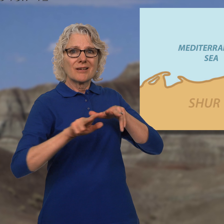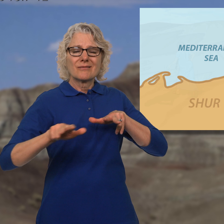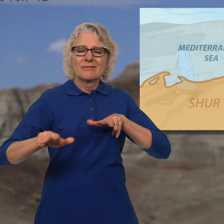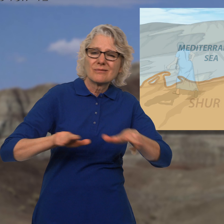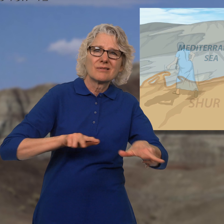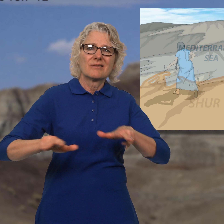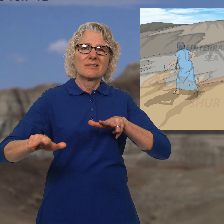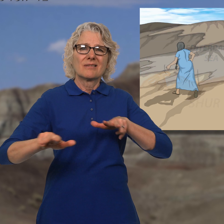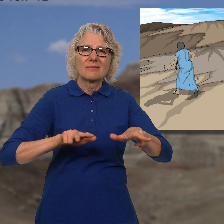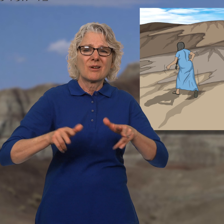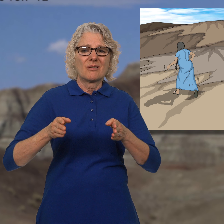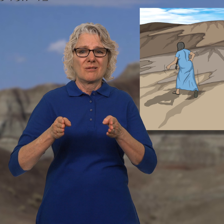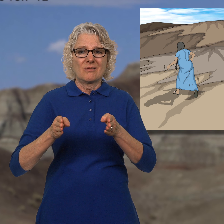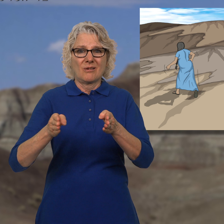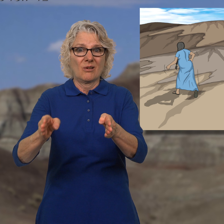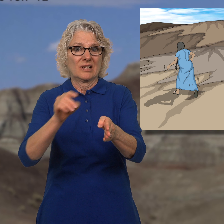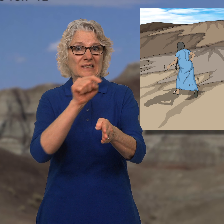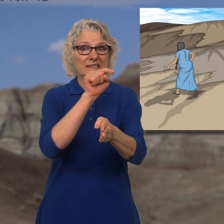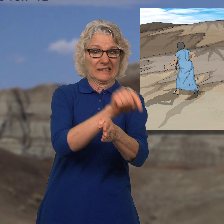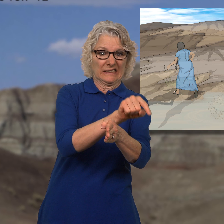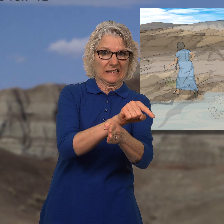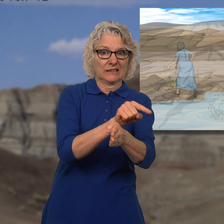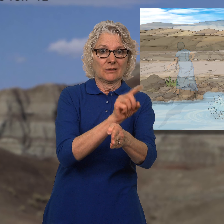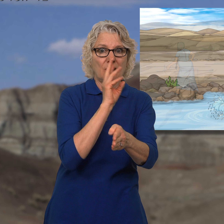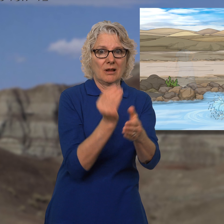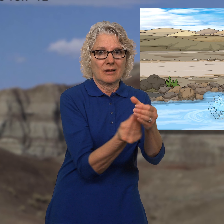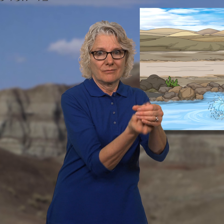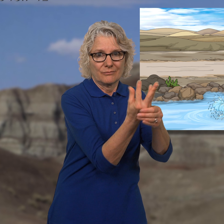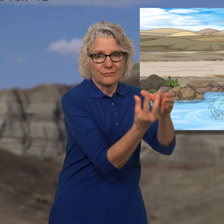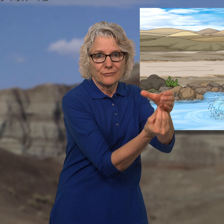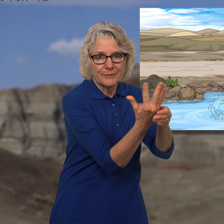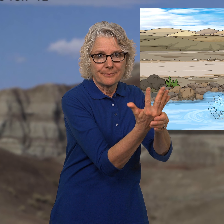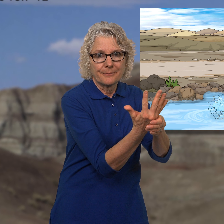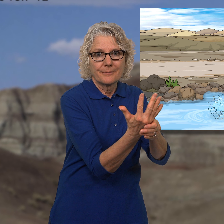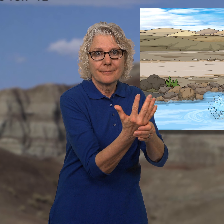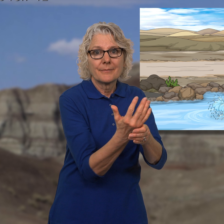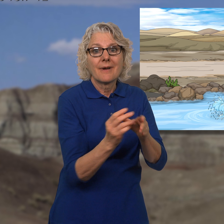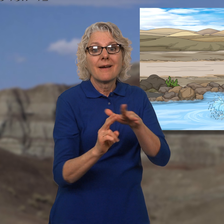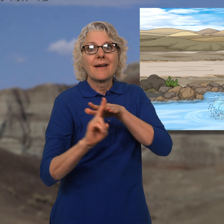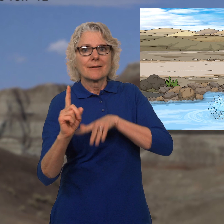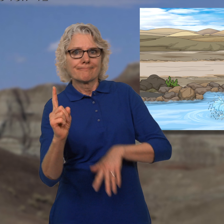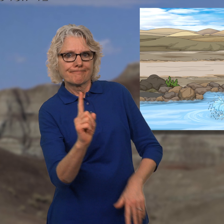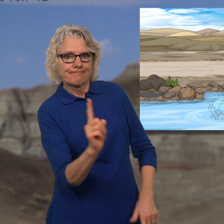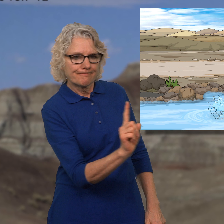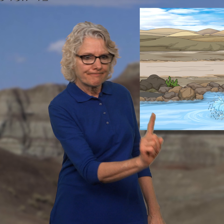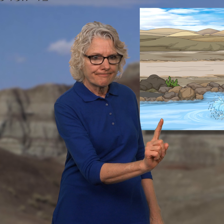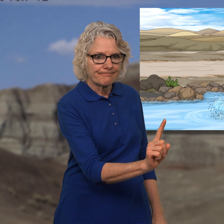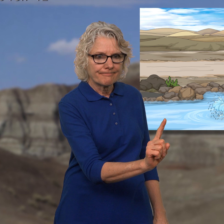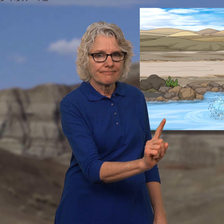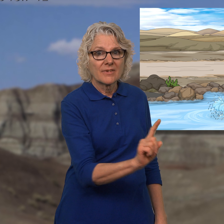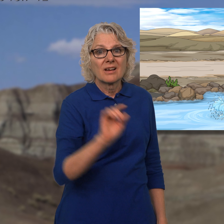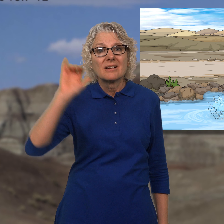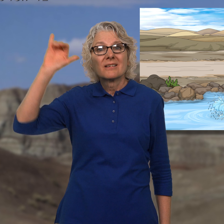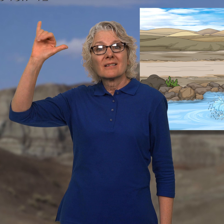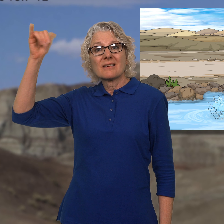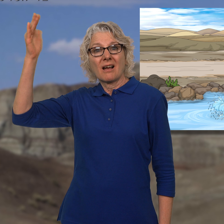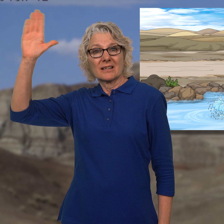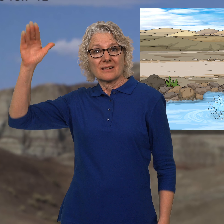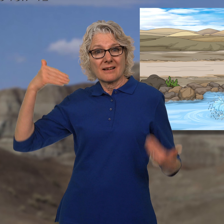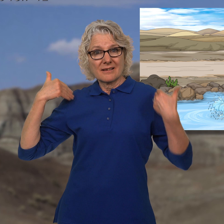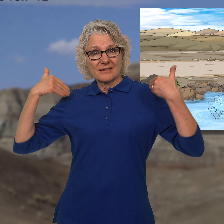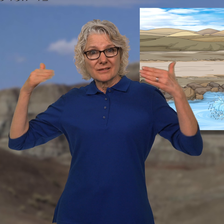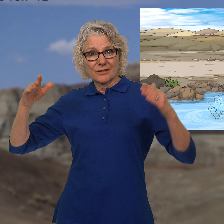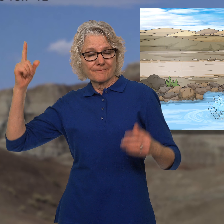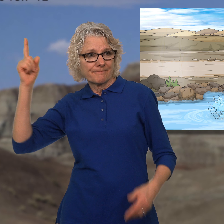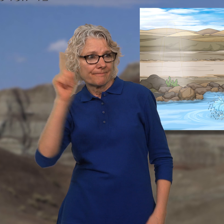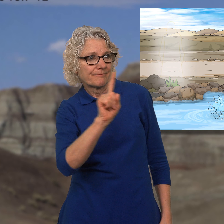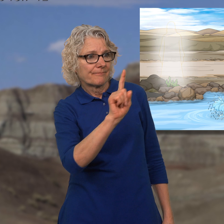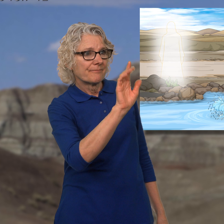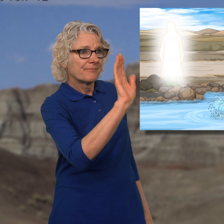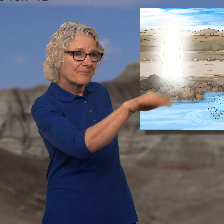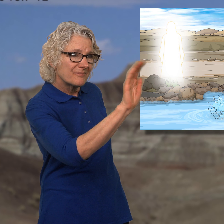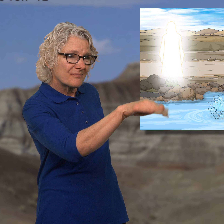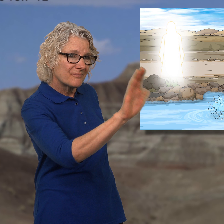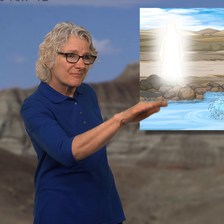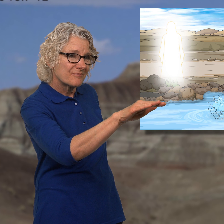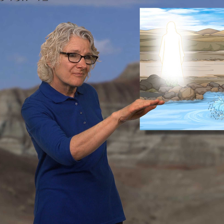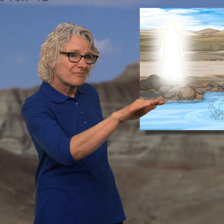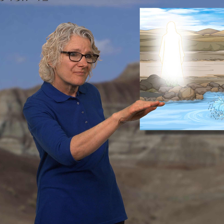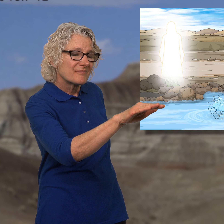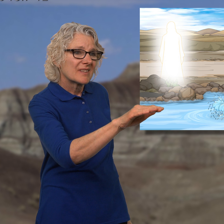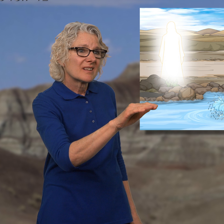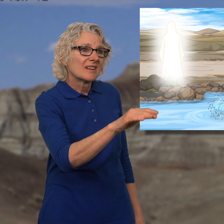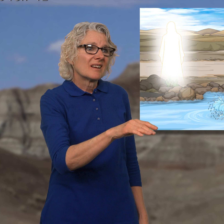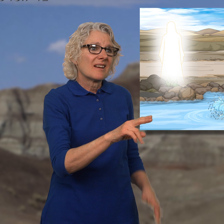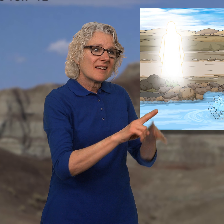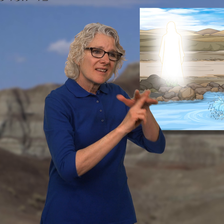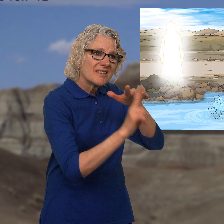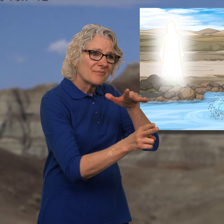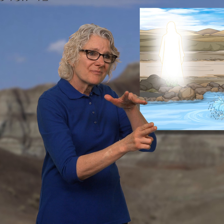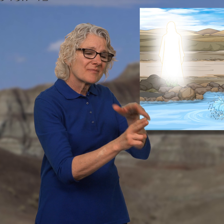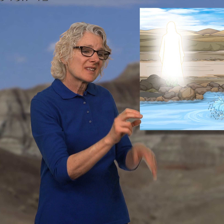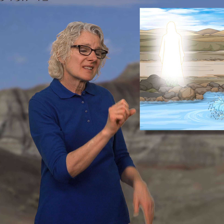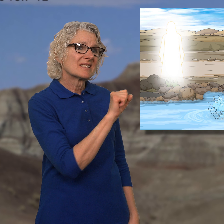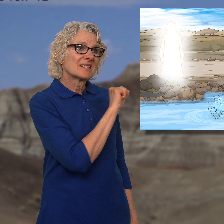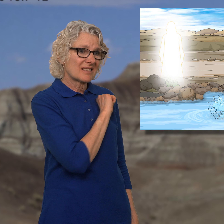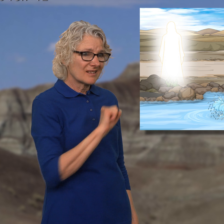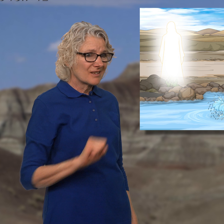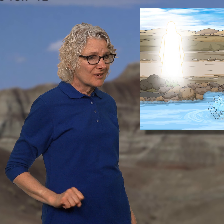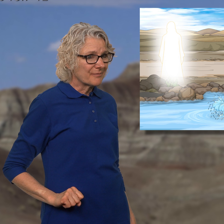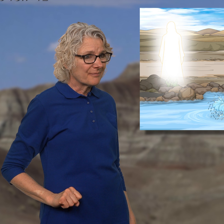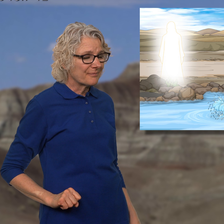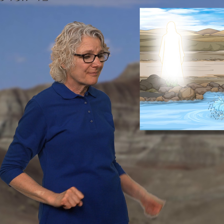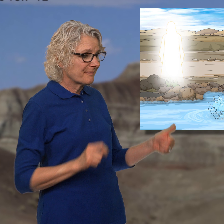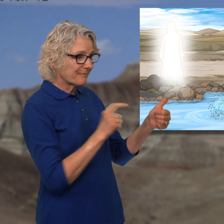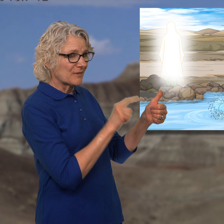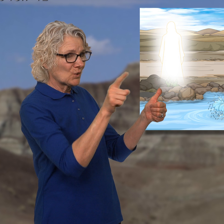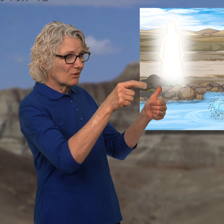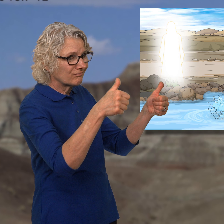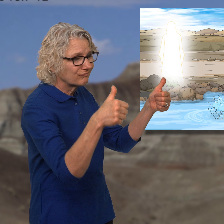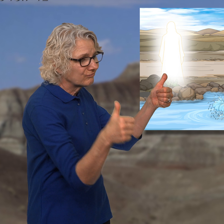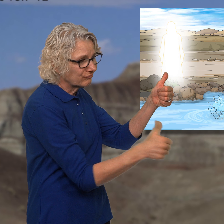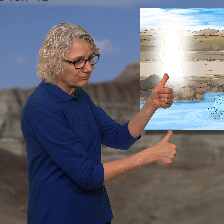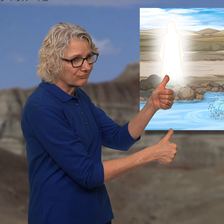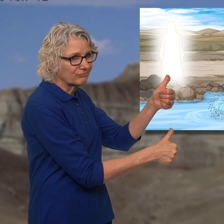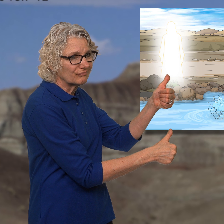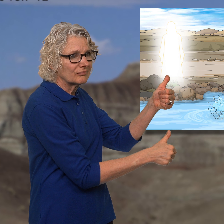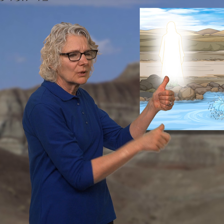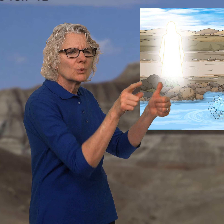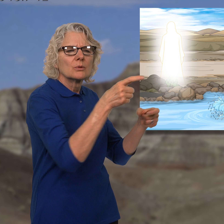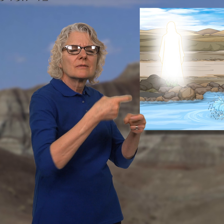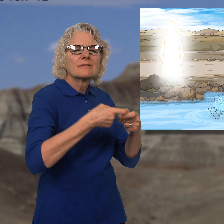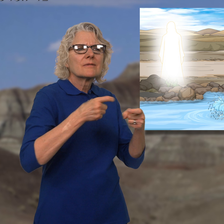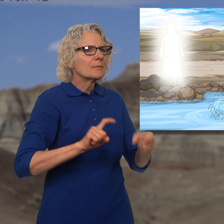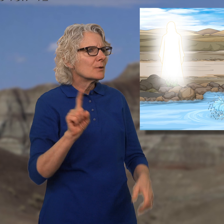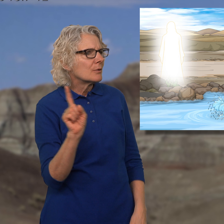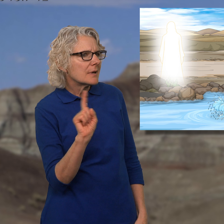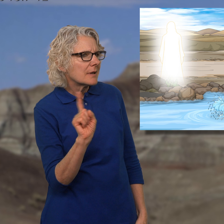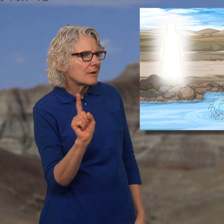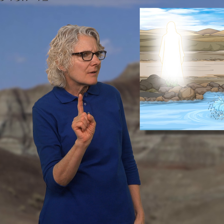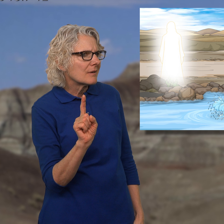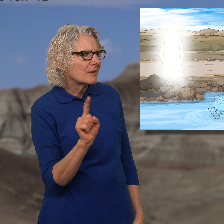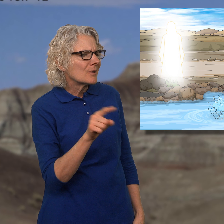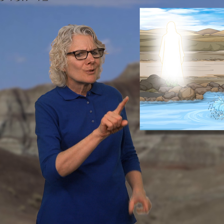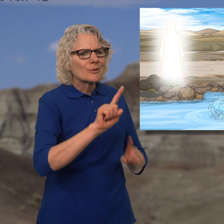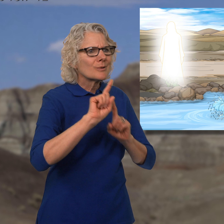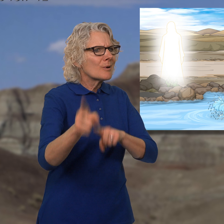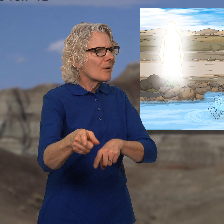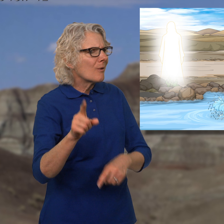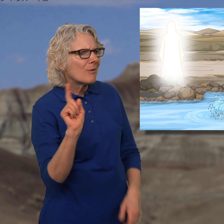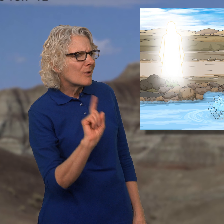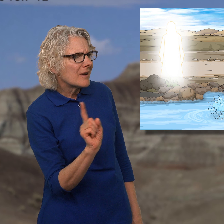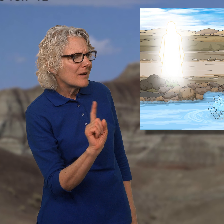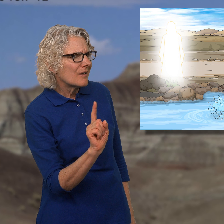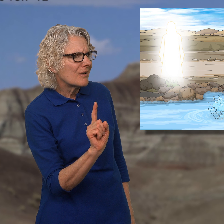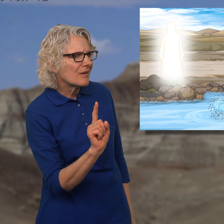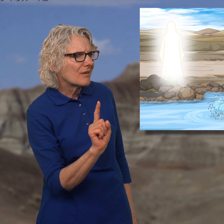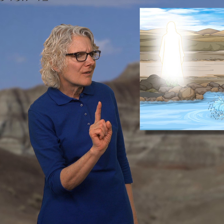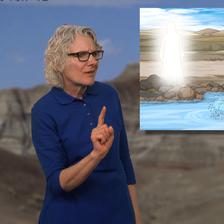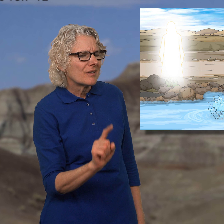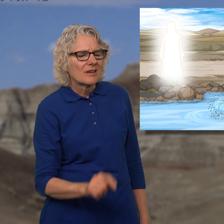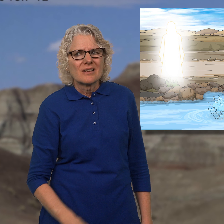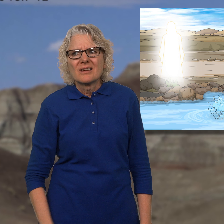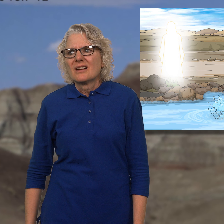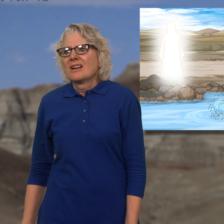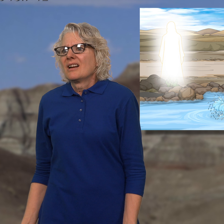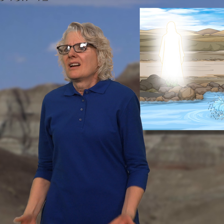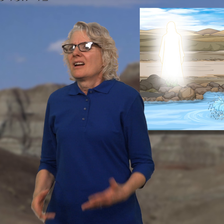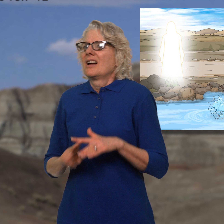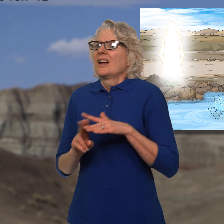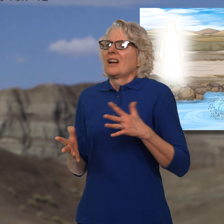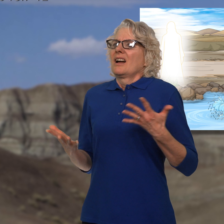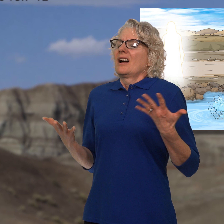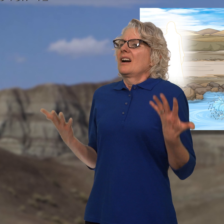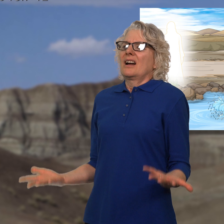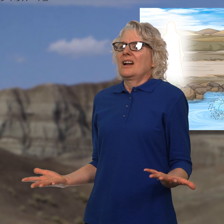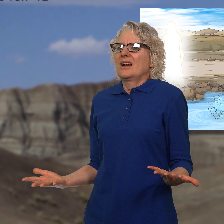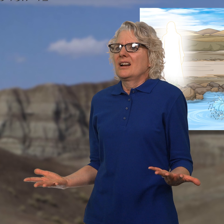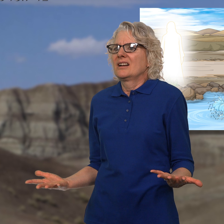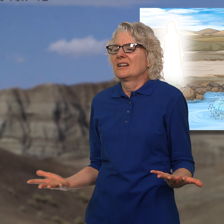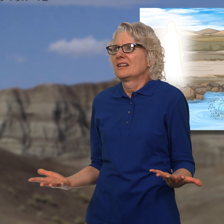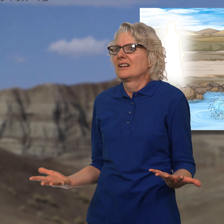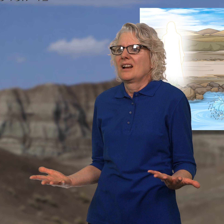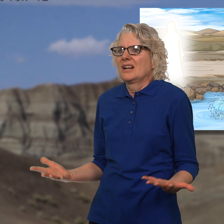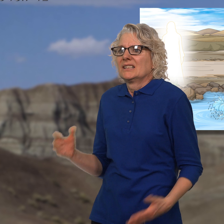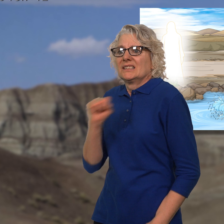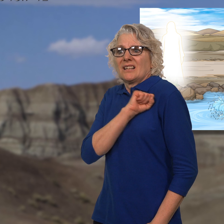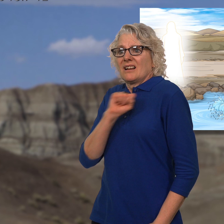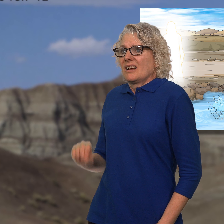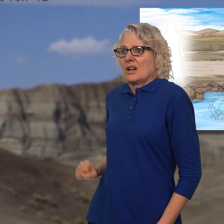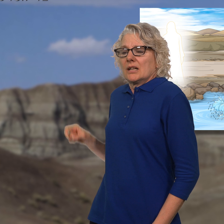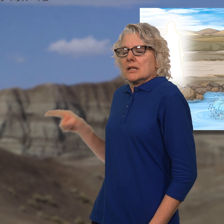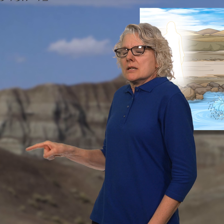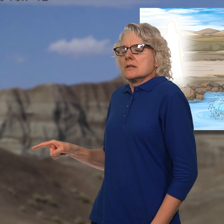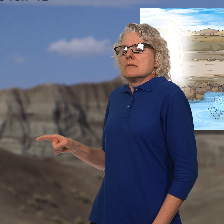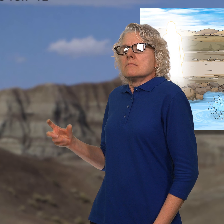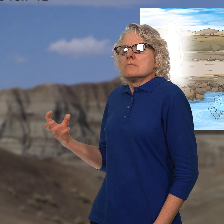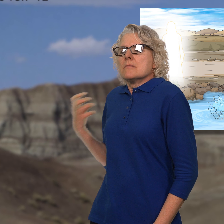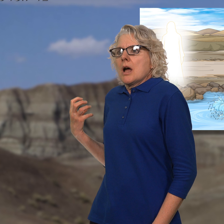“Hagar, servant of Sarai,” he said, “where have you come from, and where are you going?” “I am running away from my mistress Sarai,” she replied.